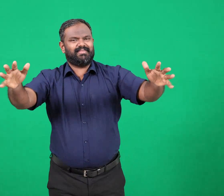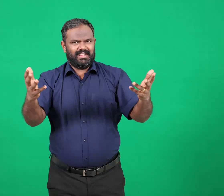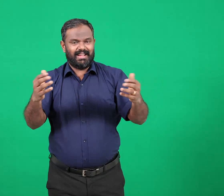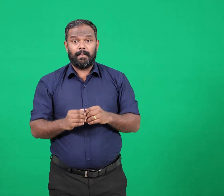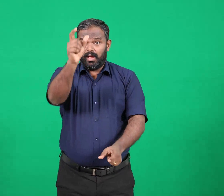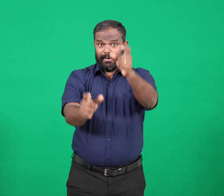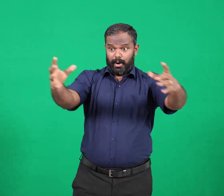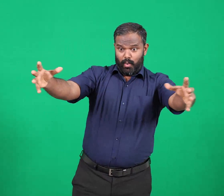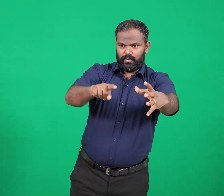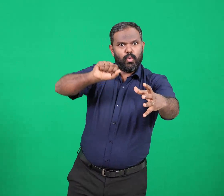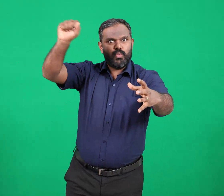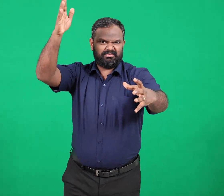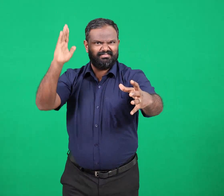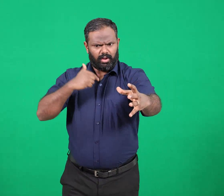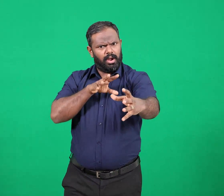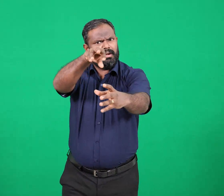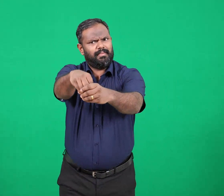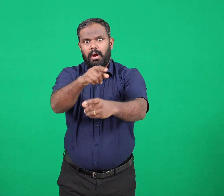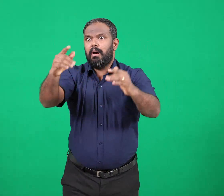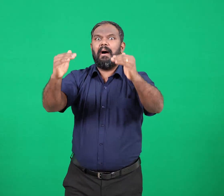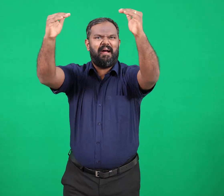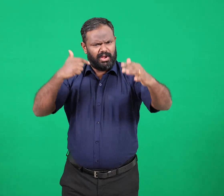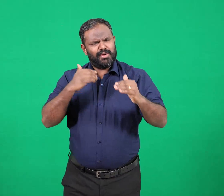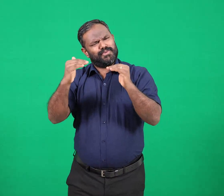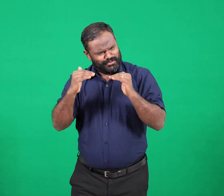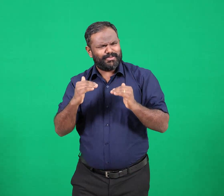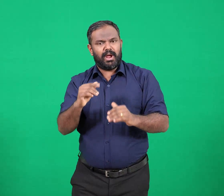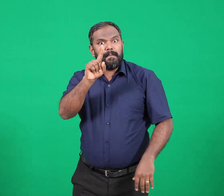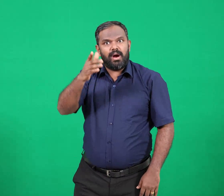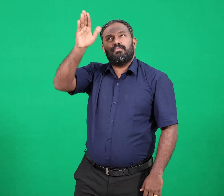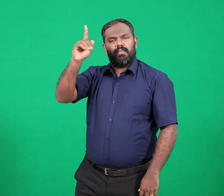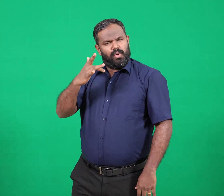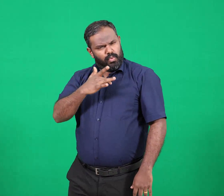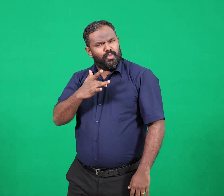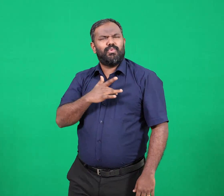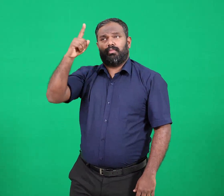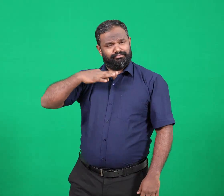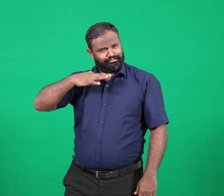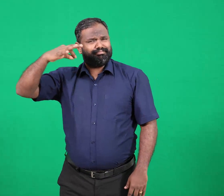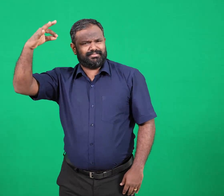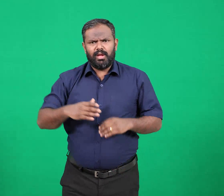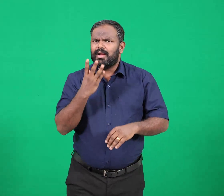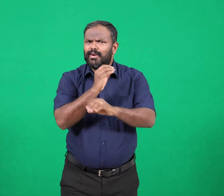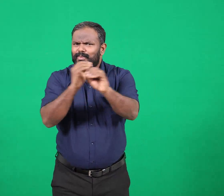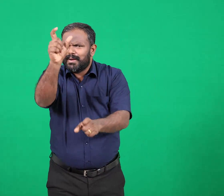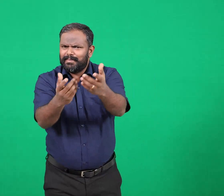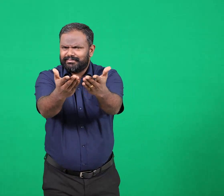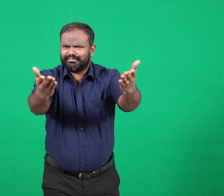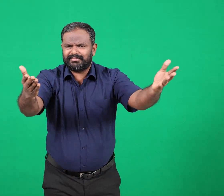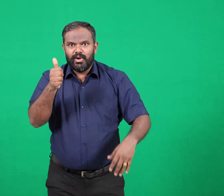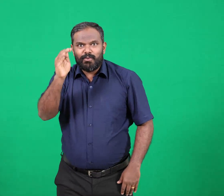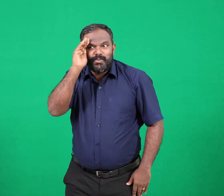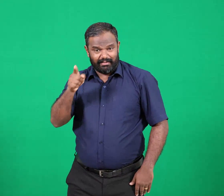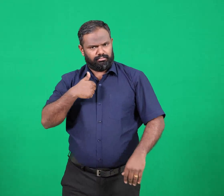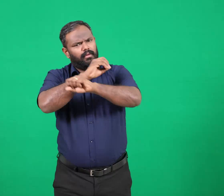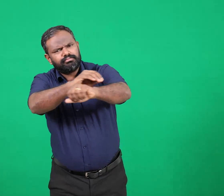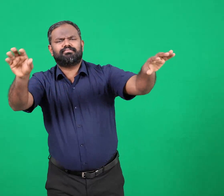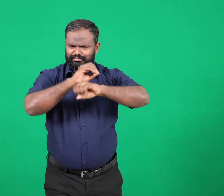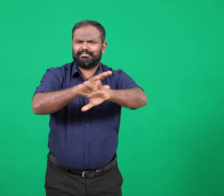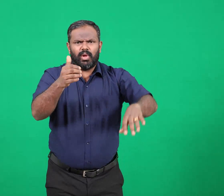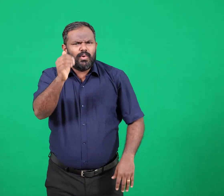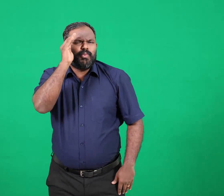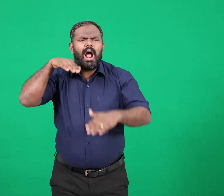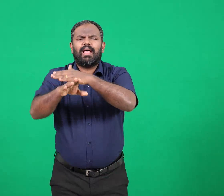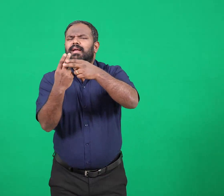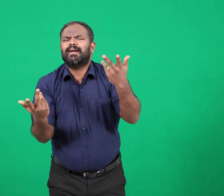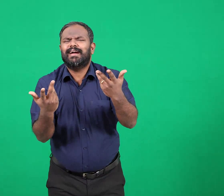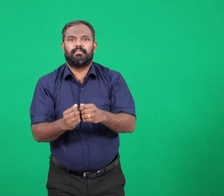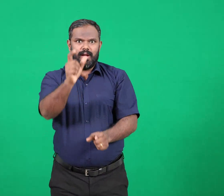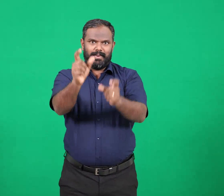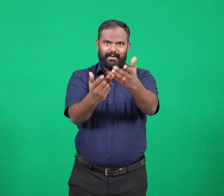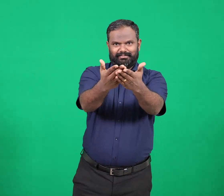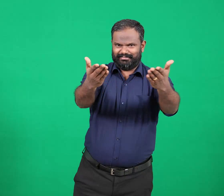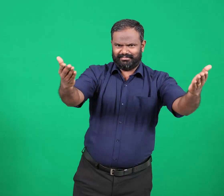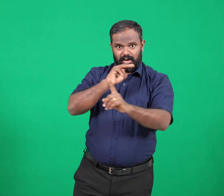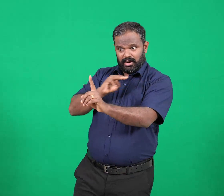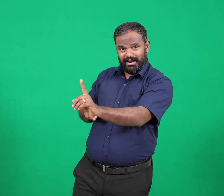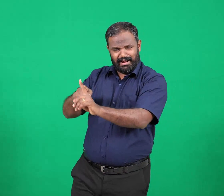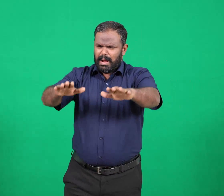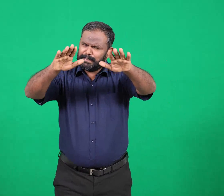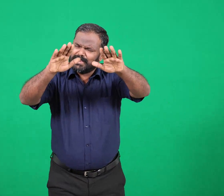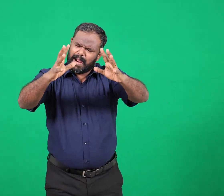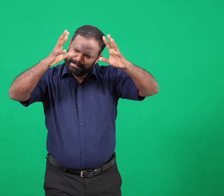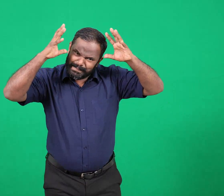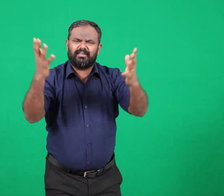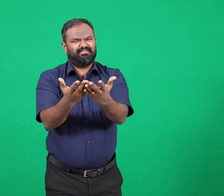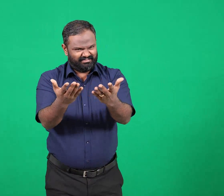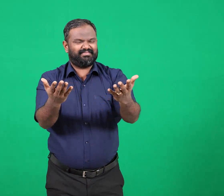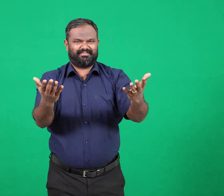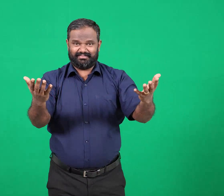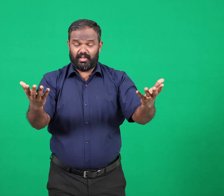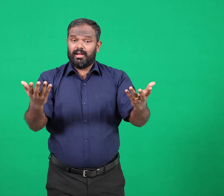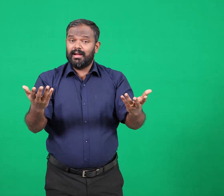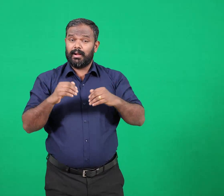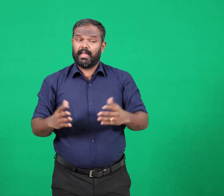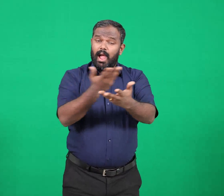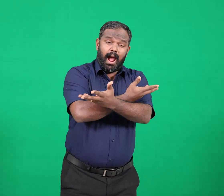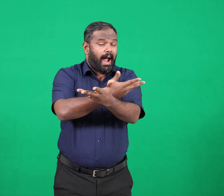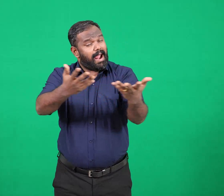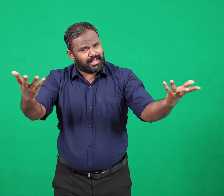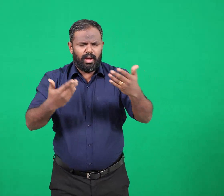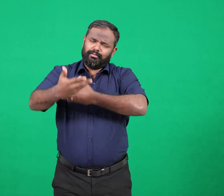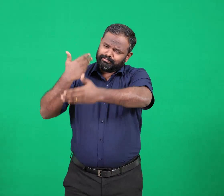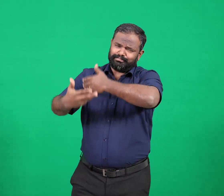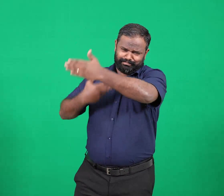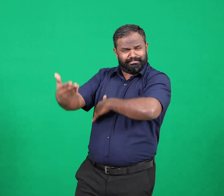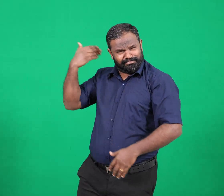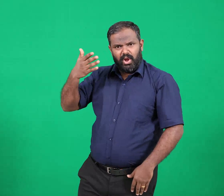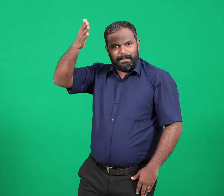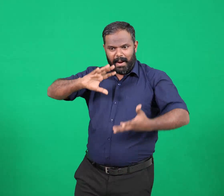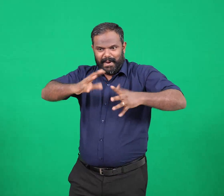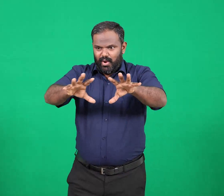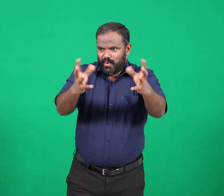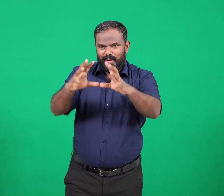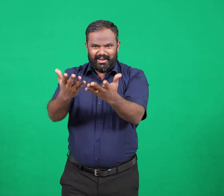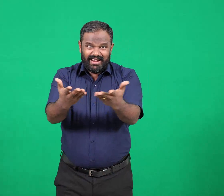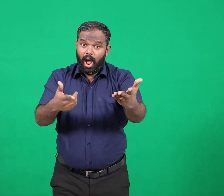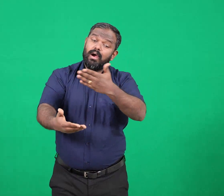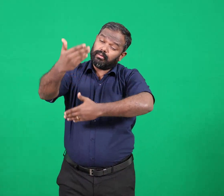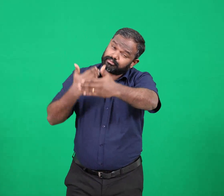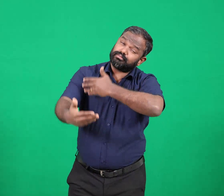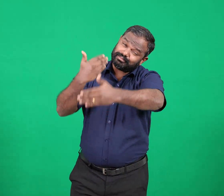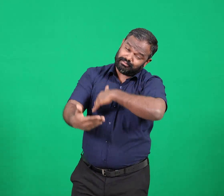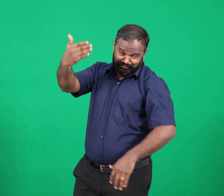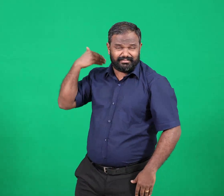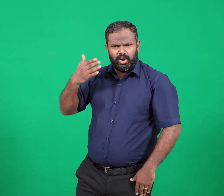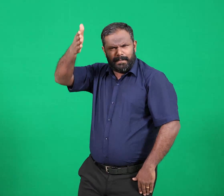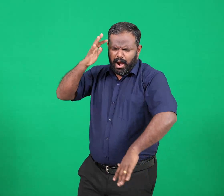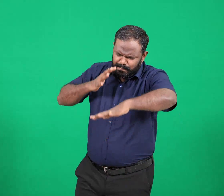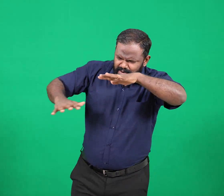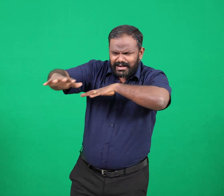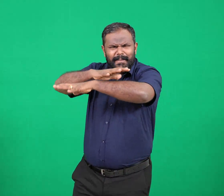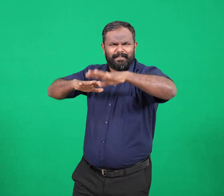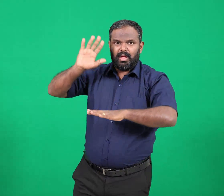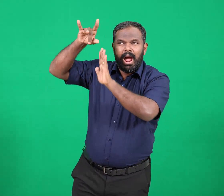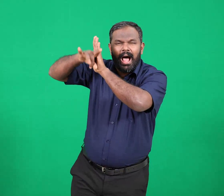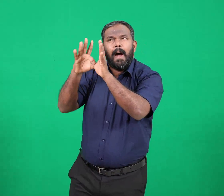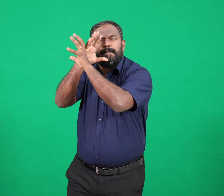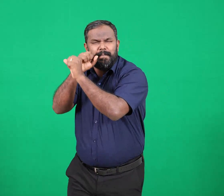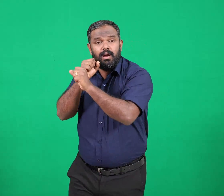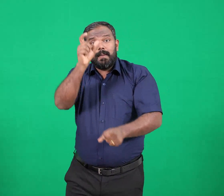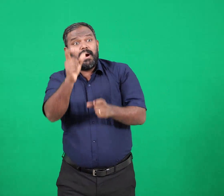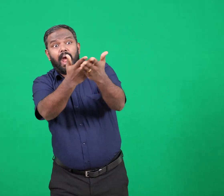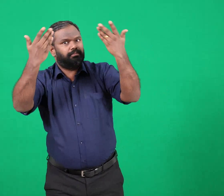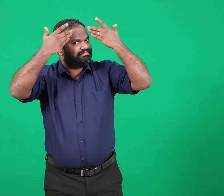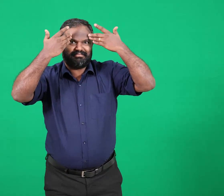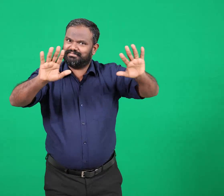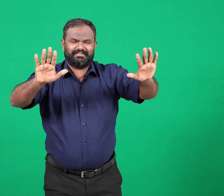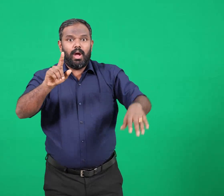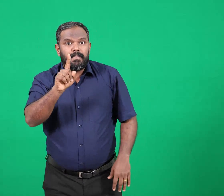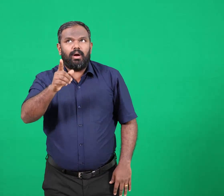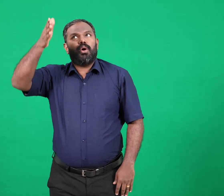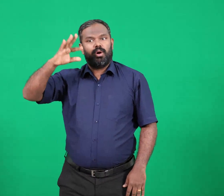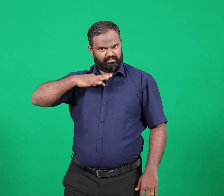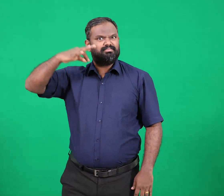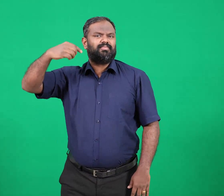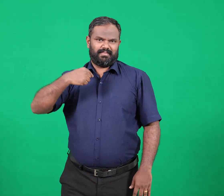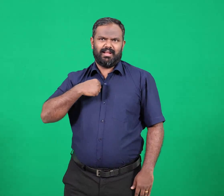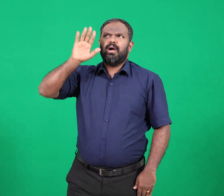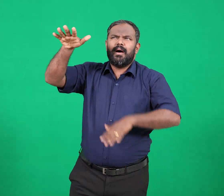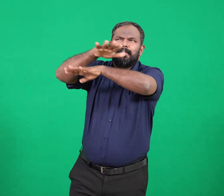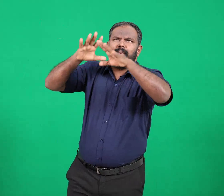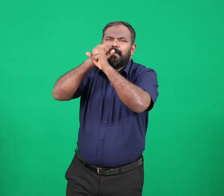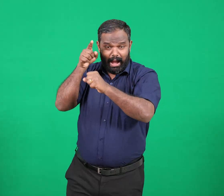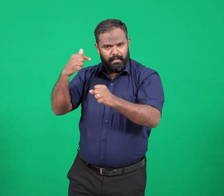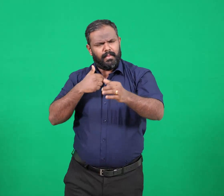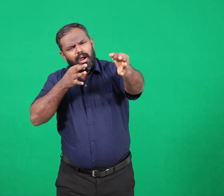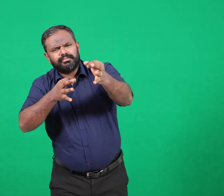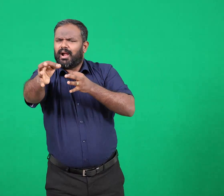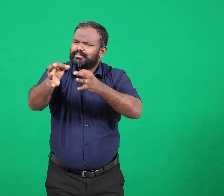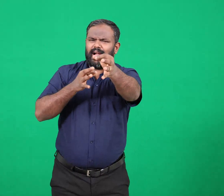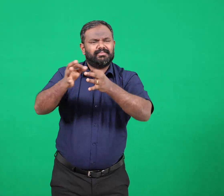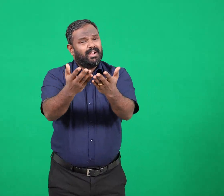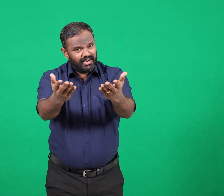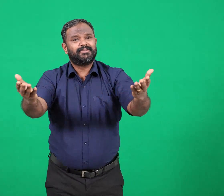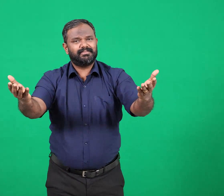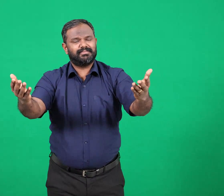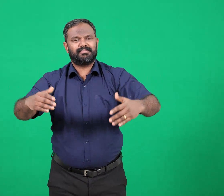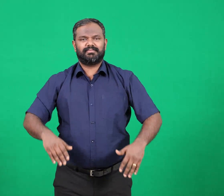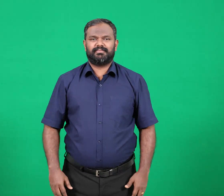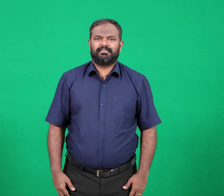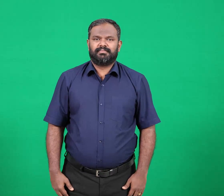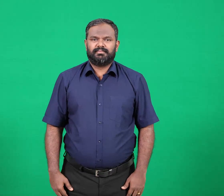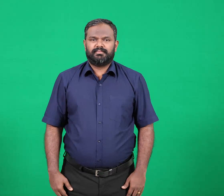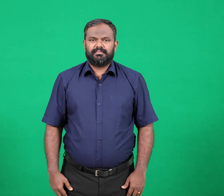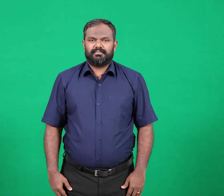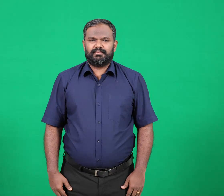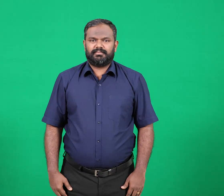Though I am less than the least of all the saints, this grace was given me: to preach to the Gentiles the unsearchable riches of Christ, and to illuminate for everyone the stewardship of this mystery, which for ages past was kept hidden in God, who created all things.